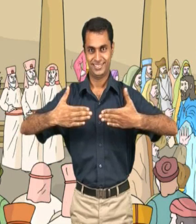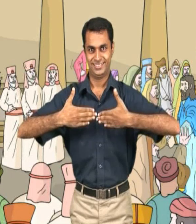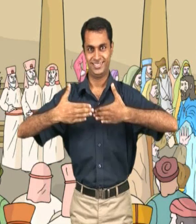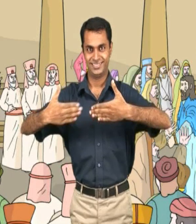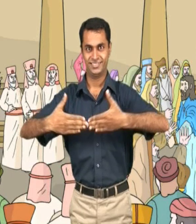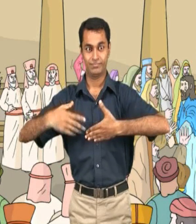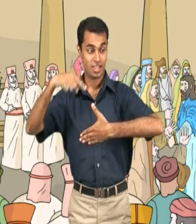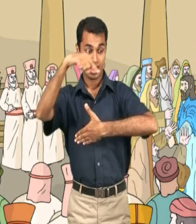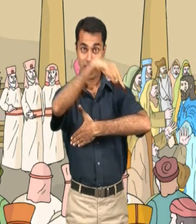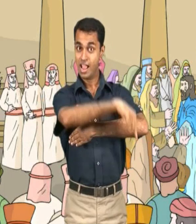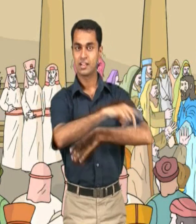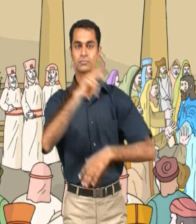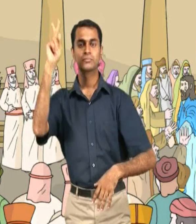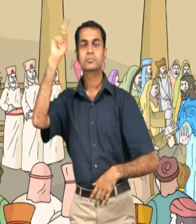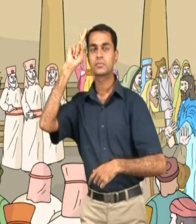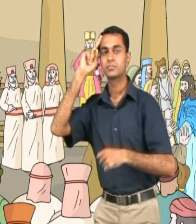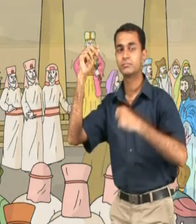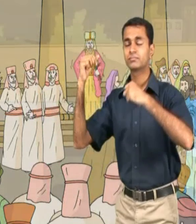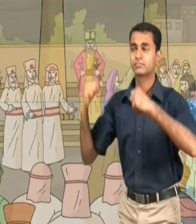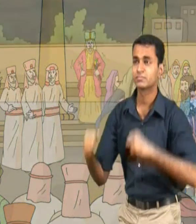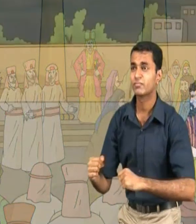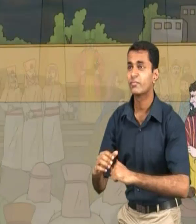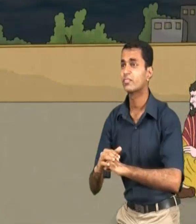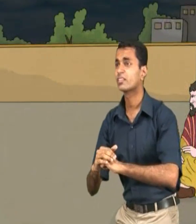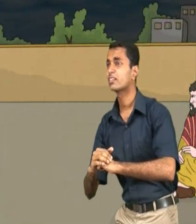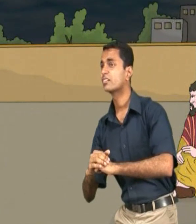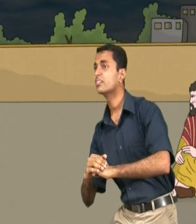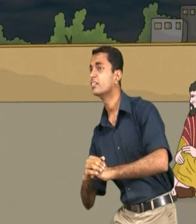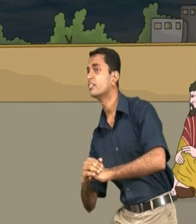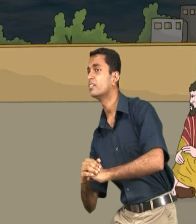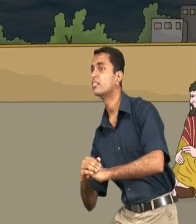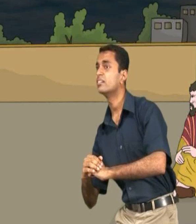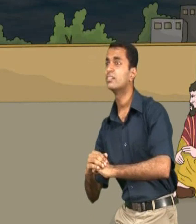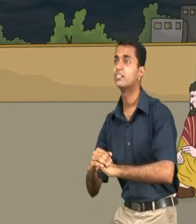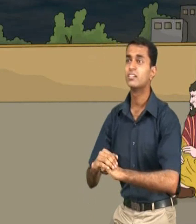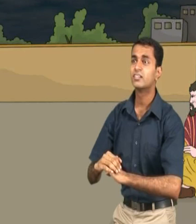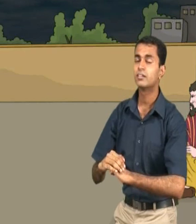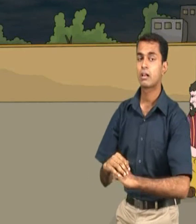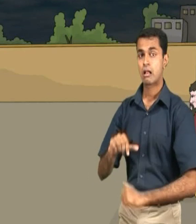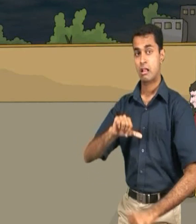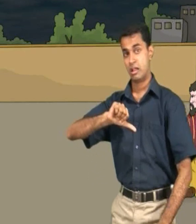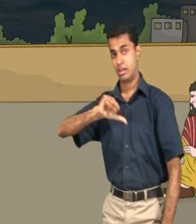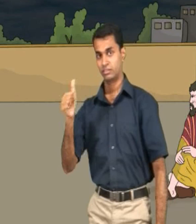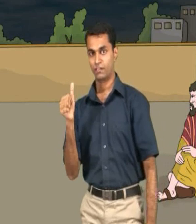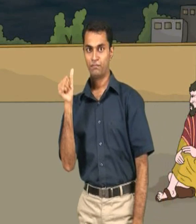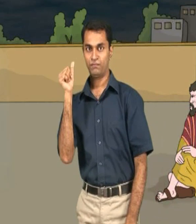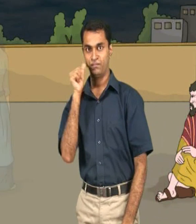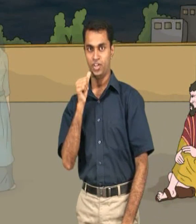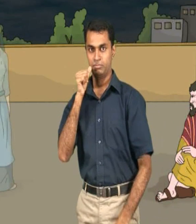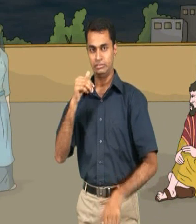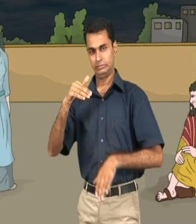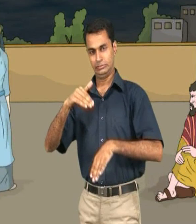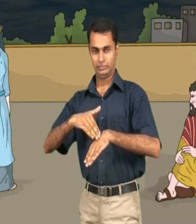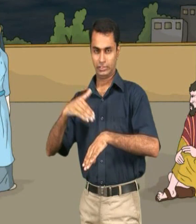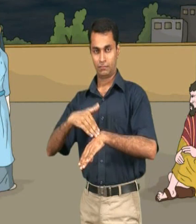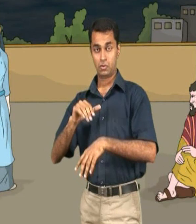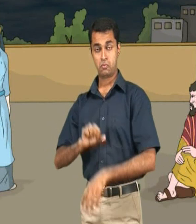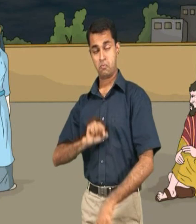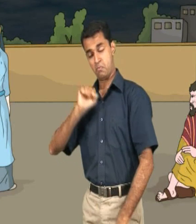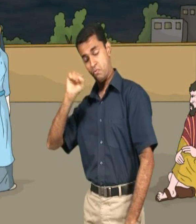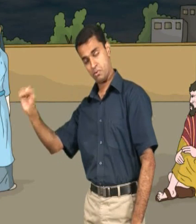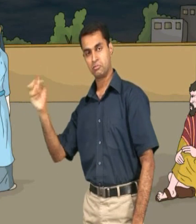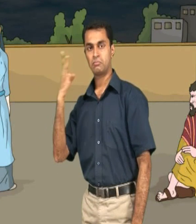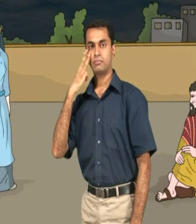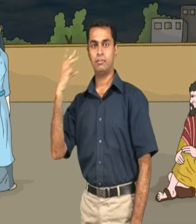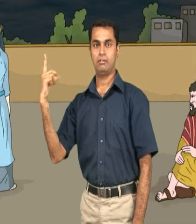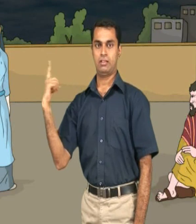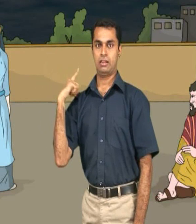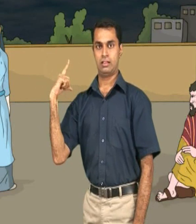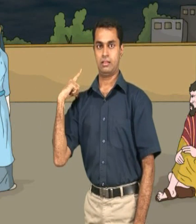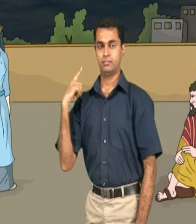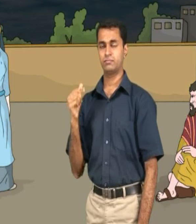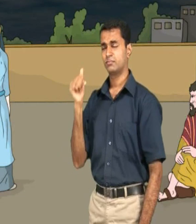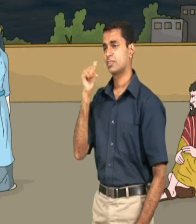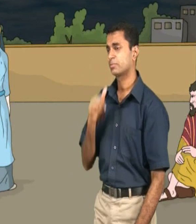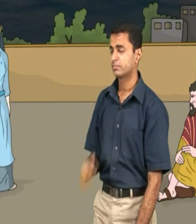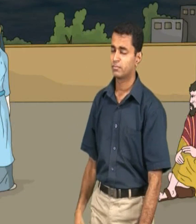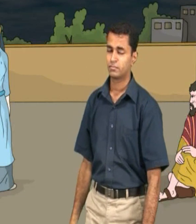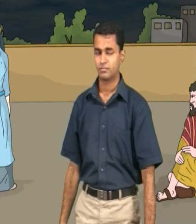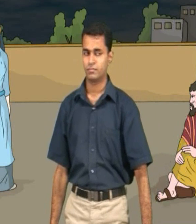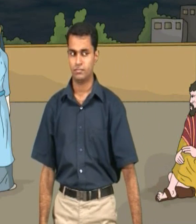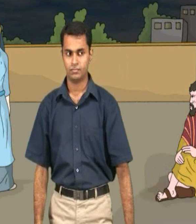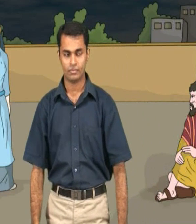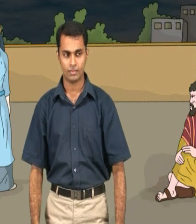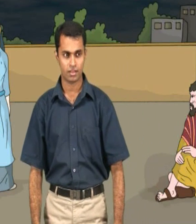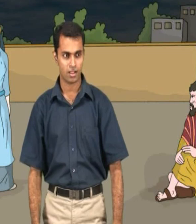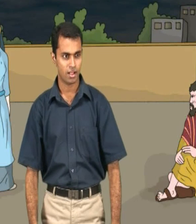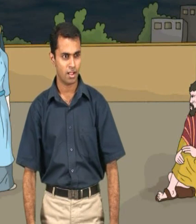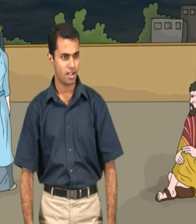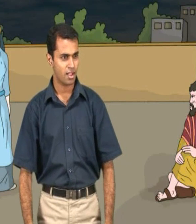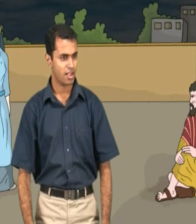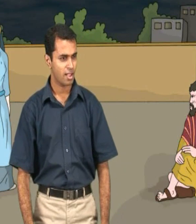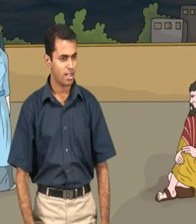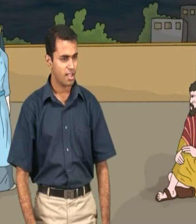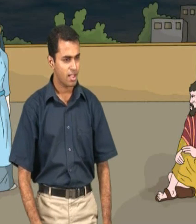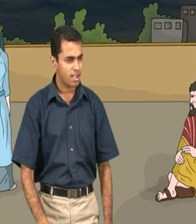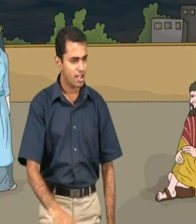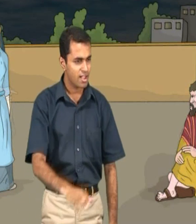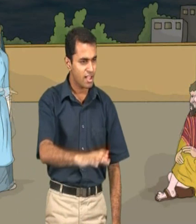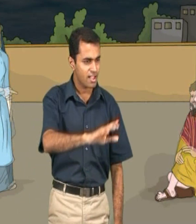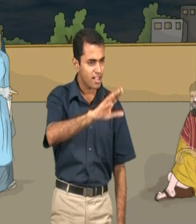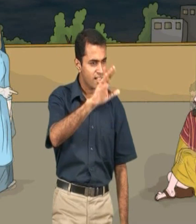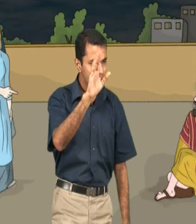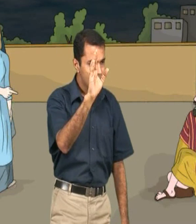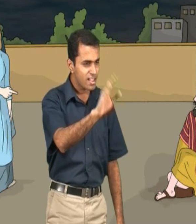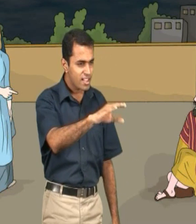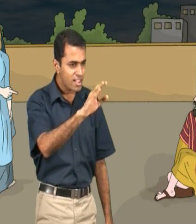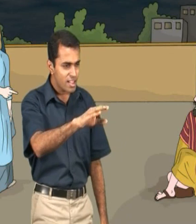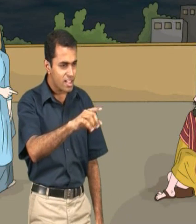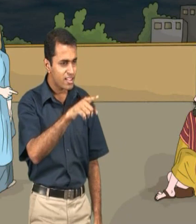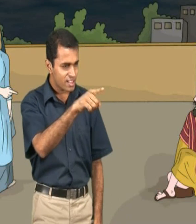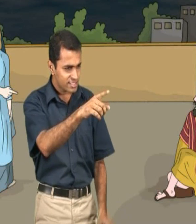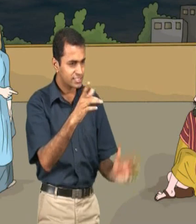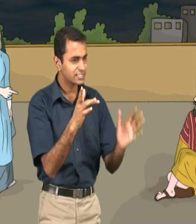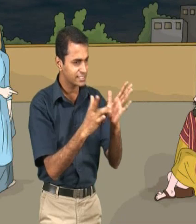Meanwhile, Peter was sitting out in the courtyard, and a servant girl came up to him.